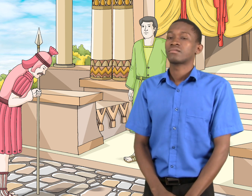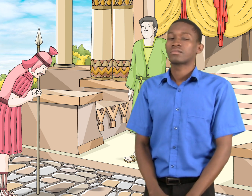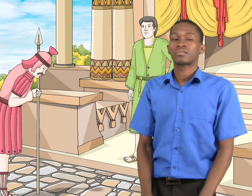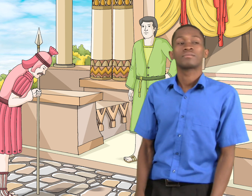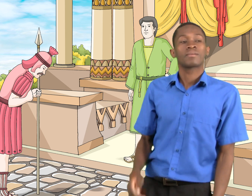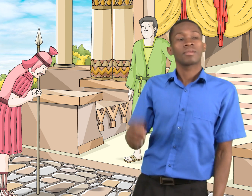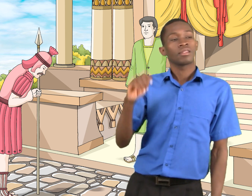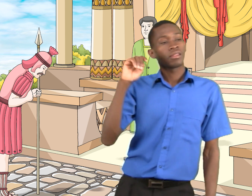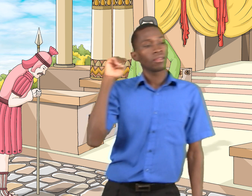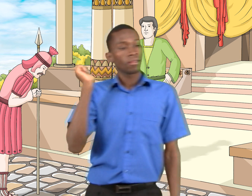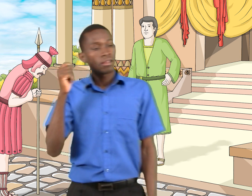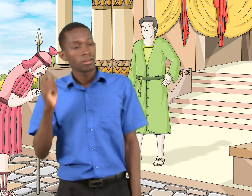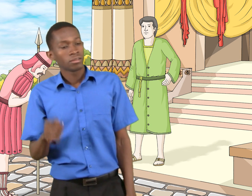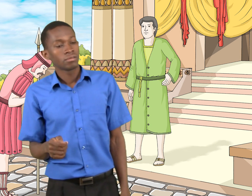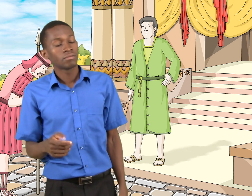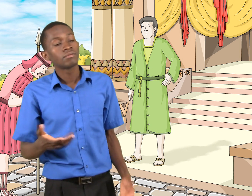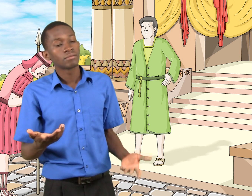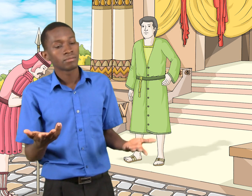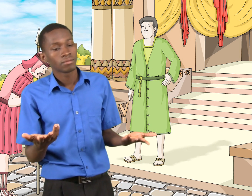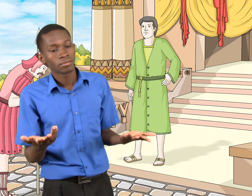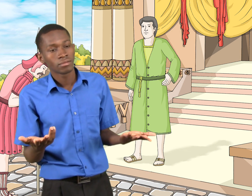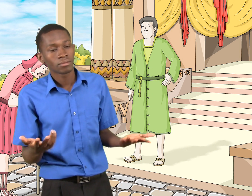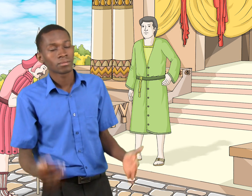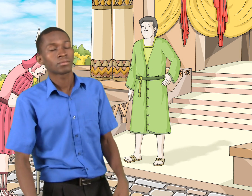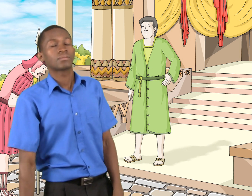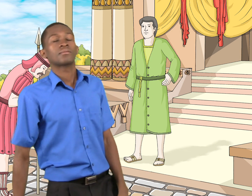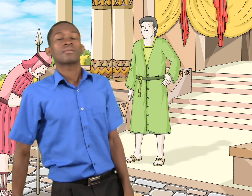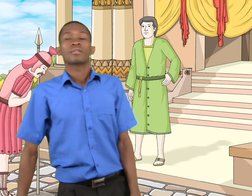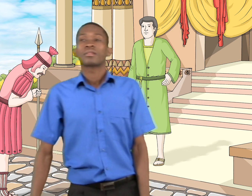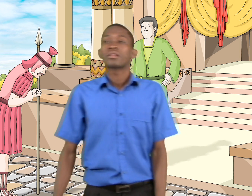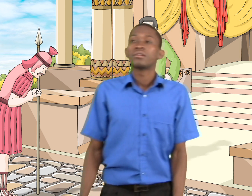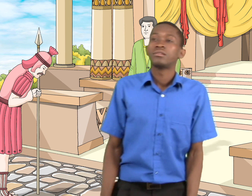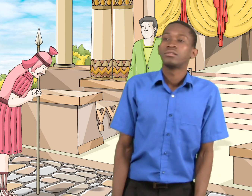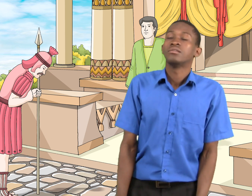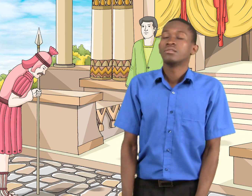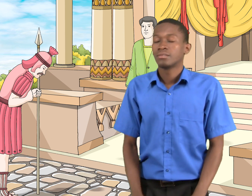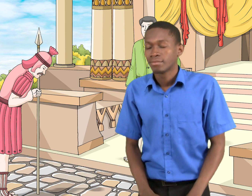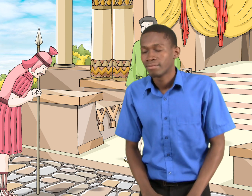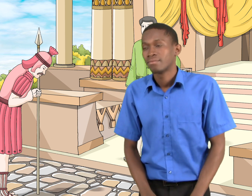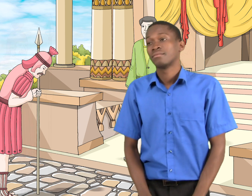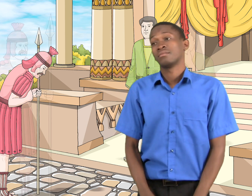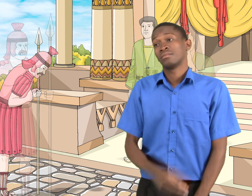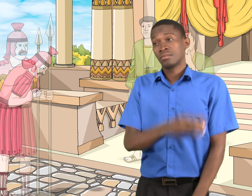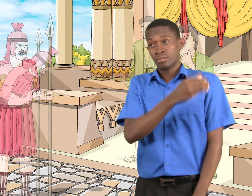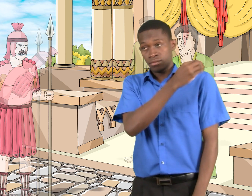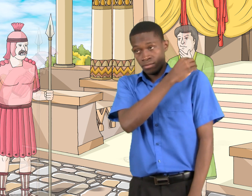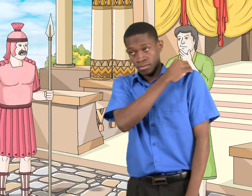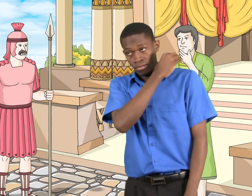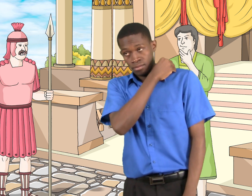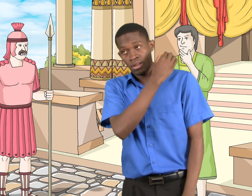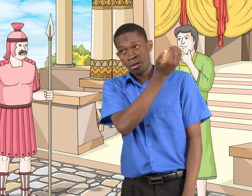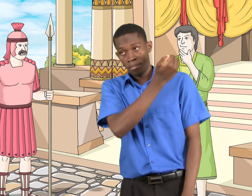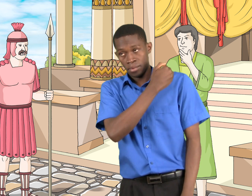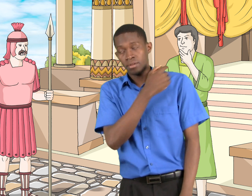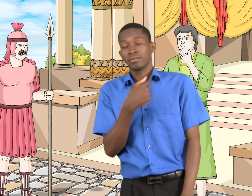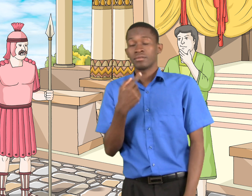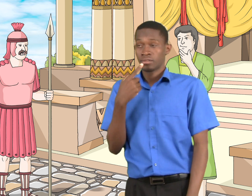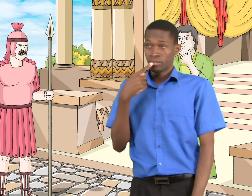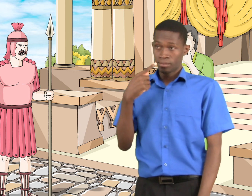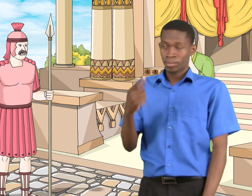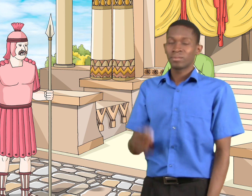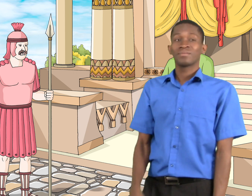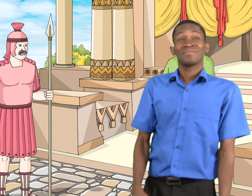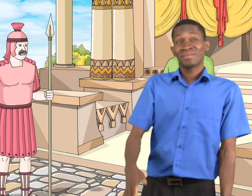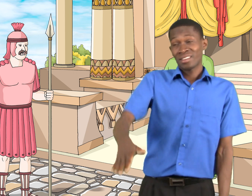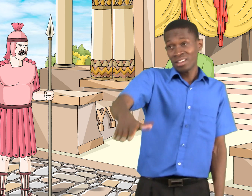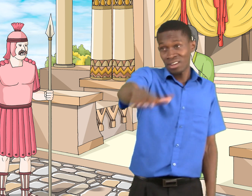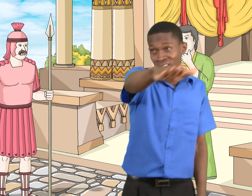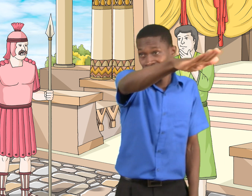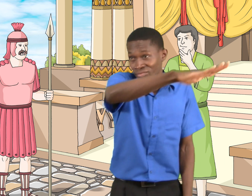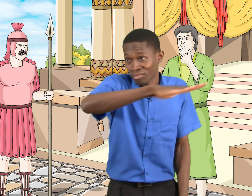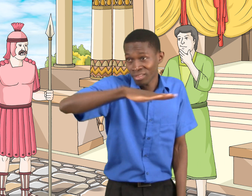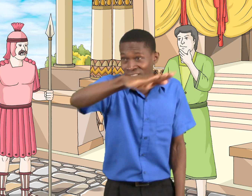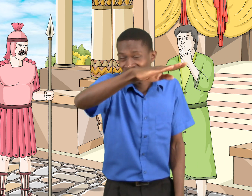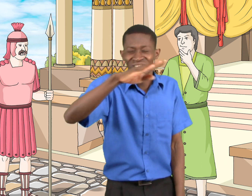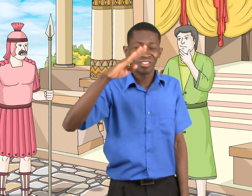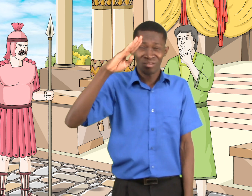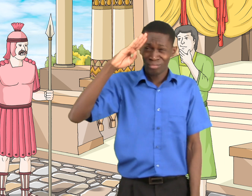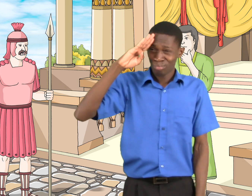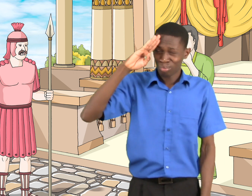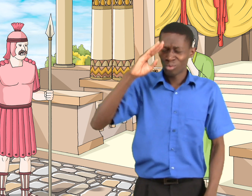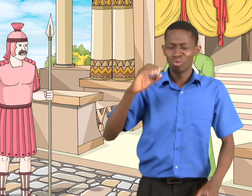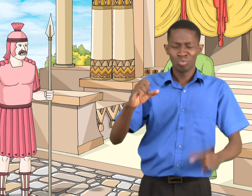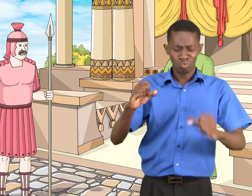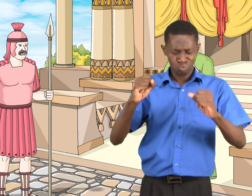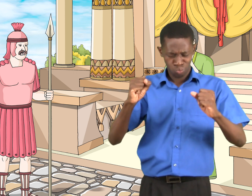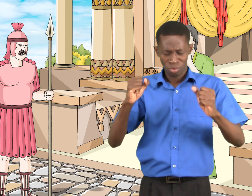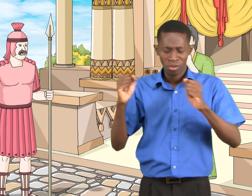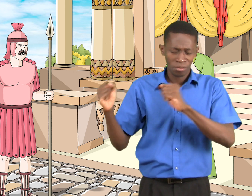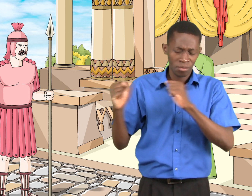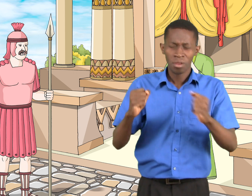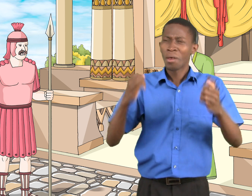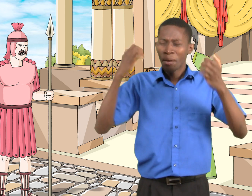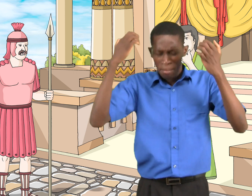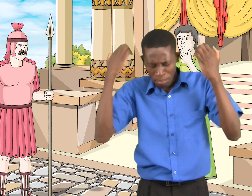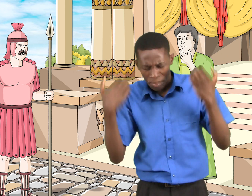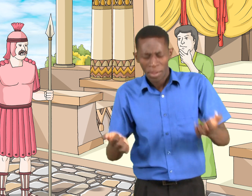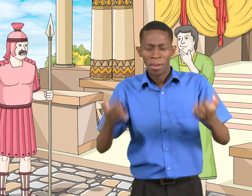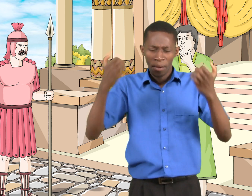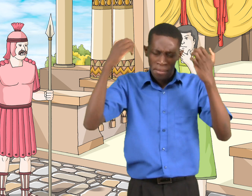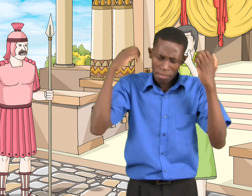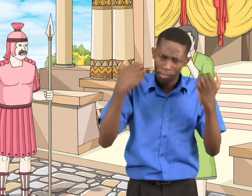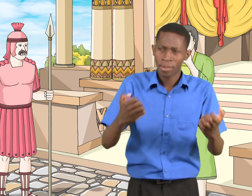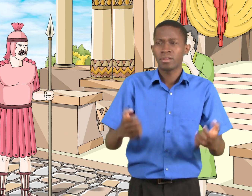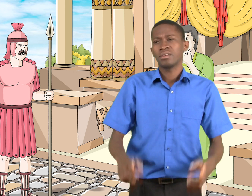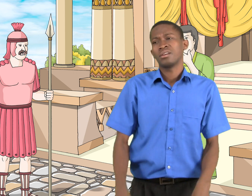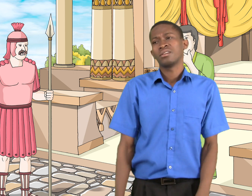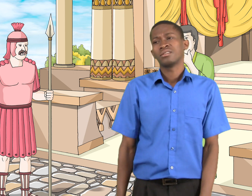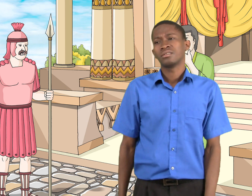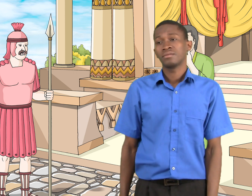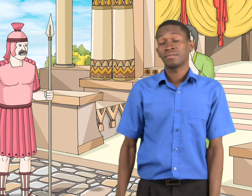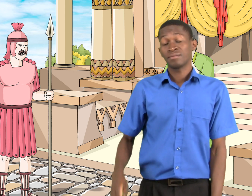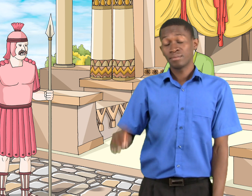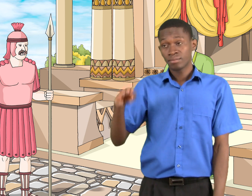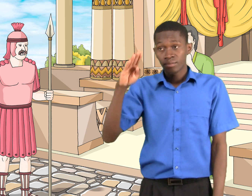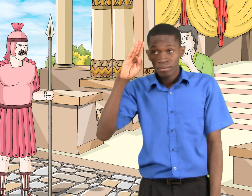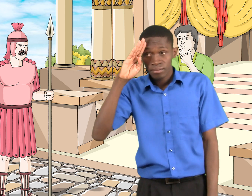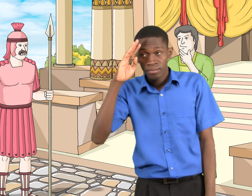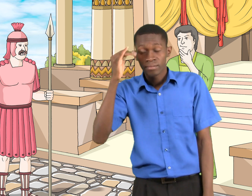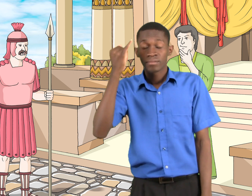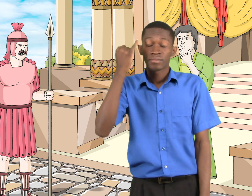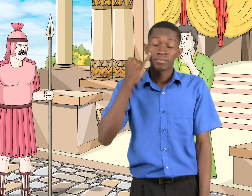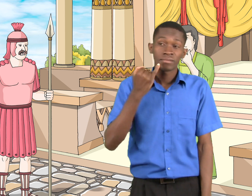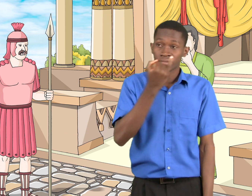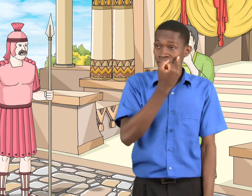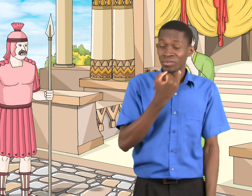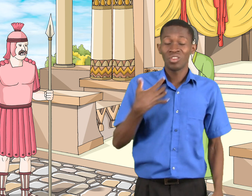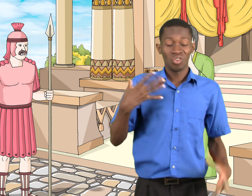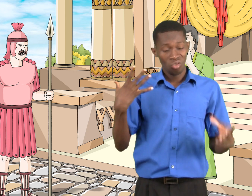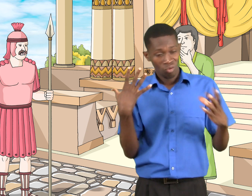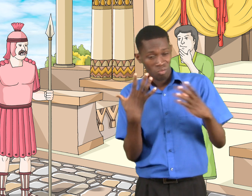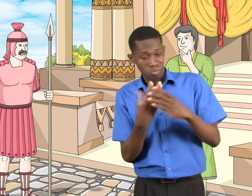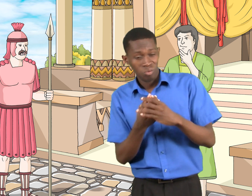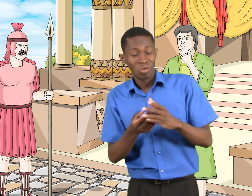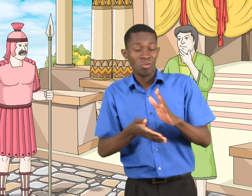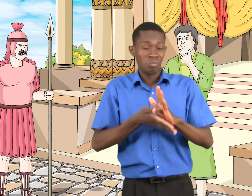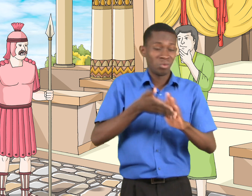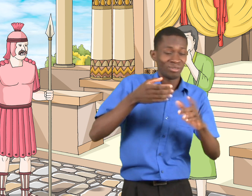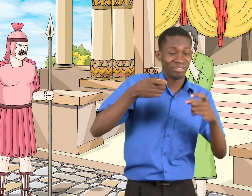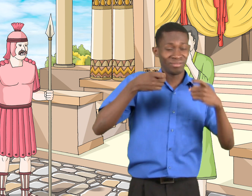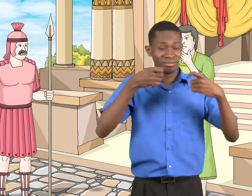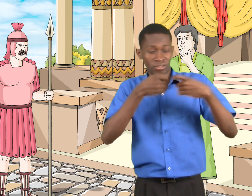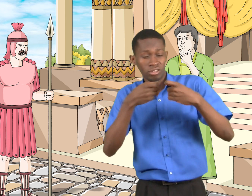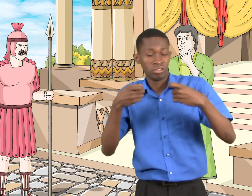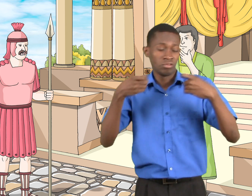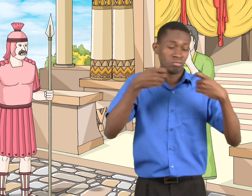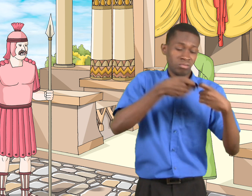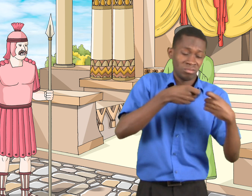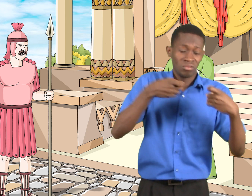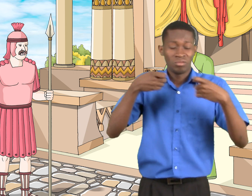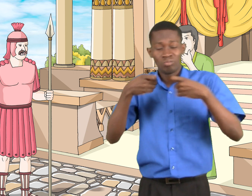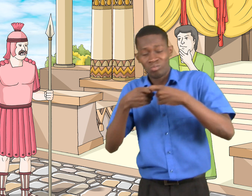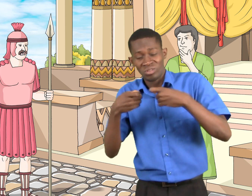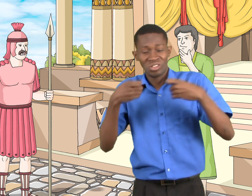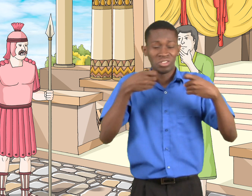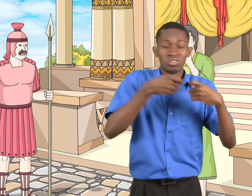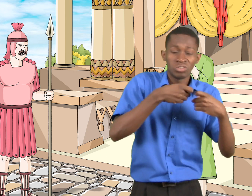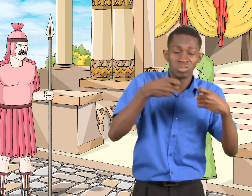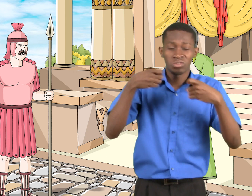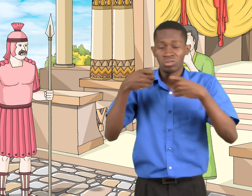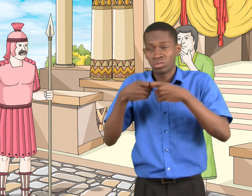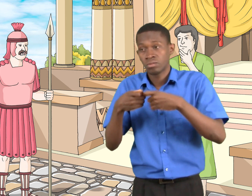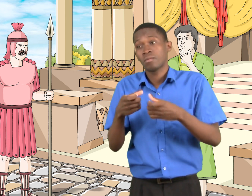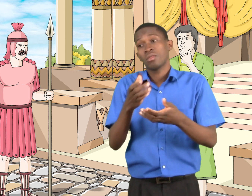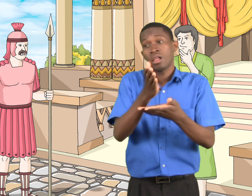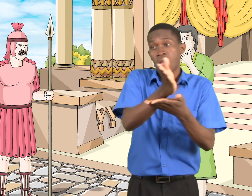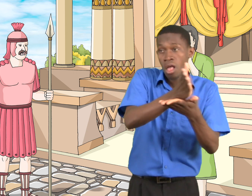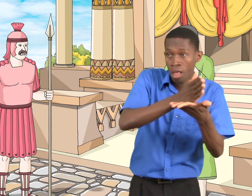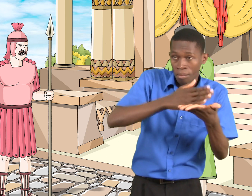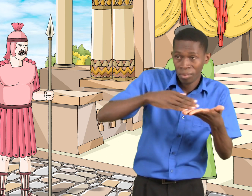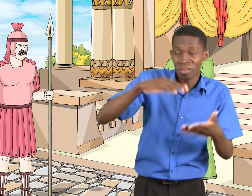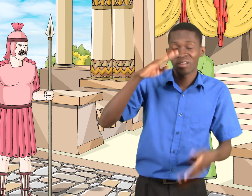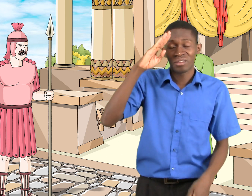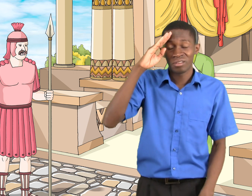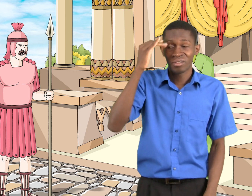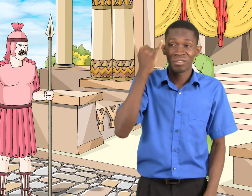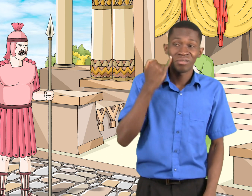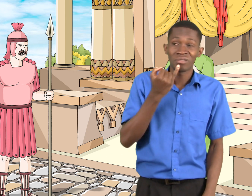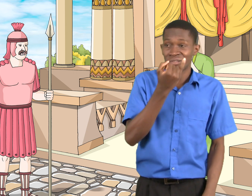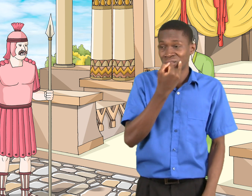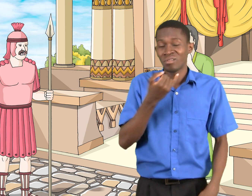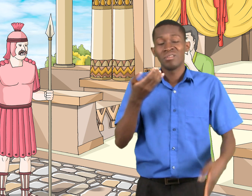The messenger said to David, “The men overpowered us and came out against us in the field, but we drove them back to the entrance of the gate.